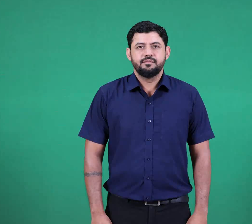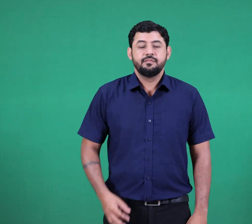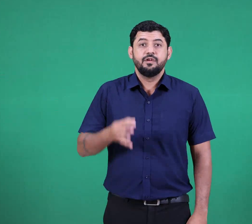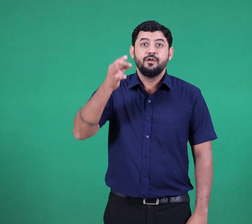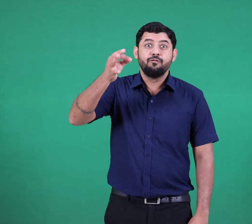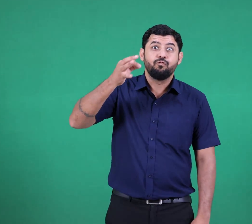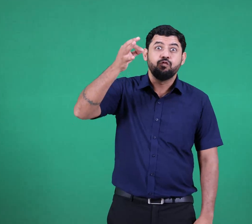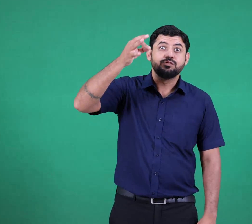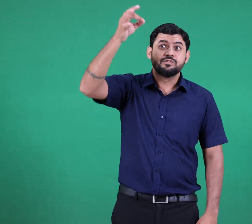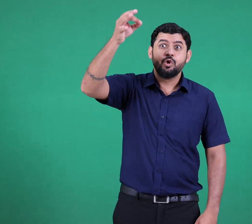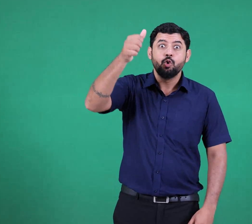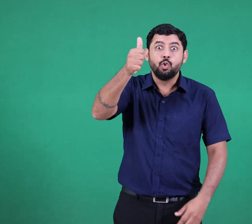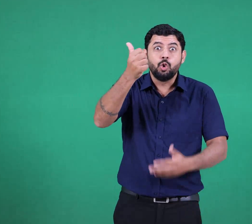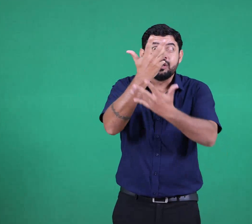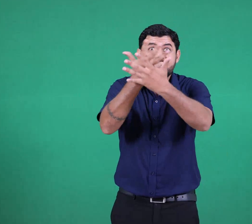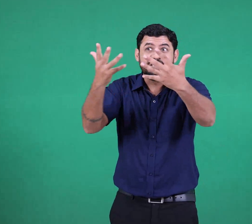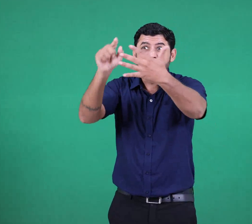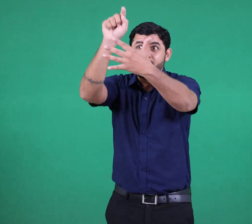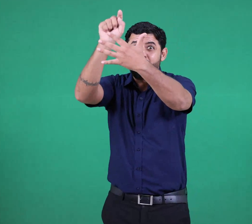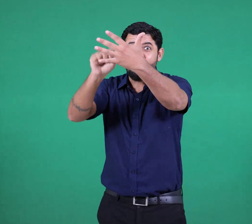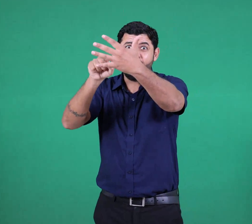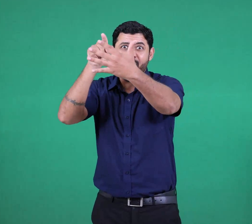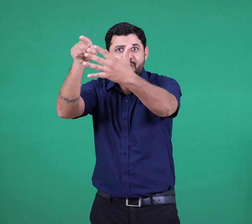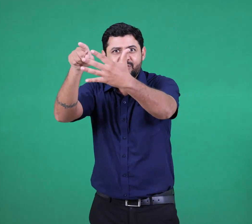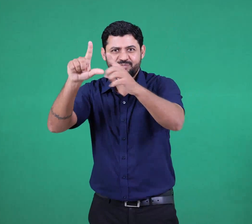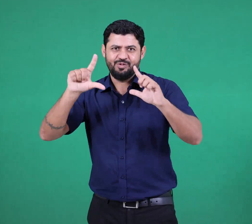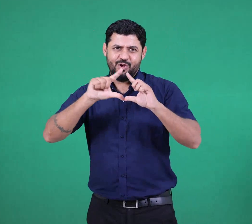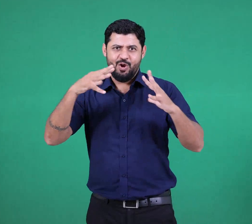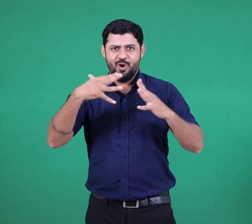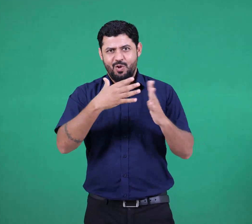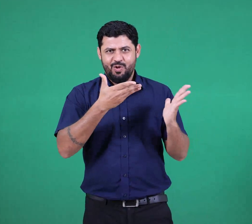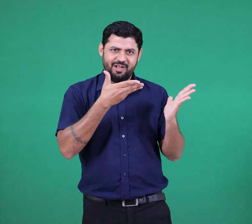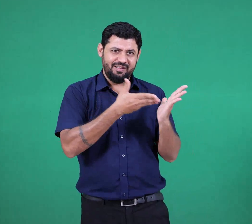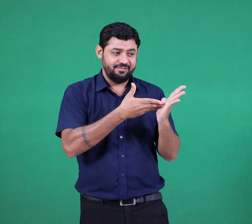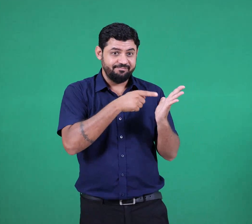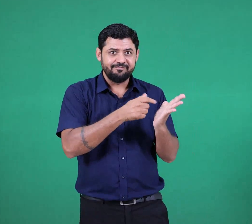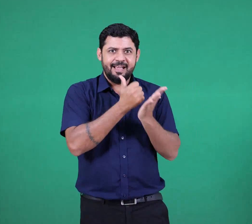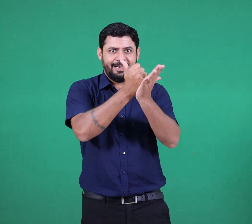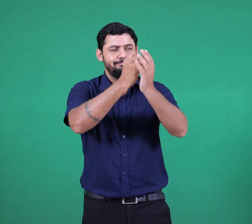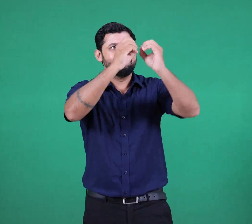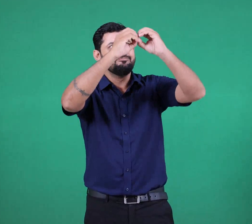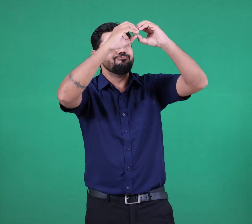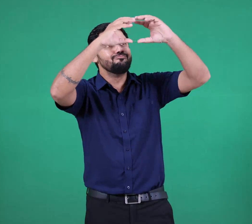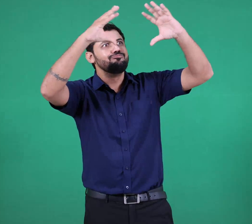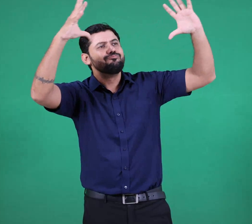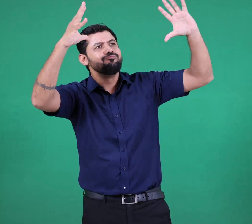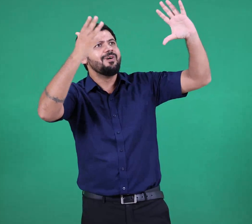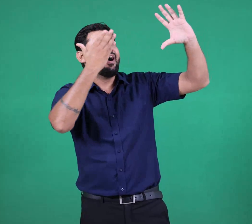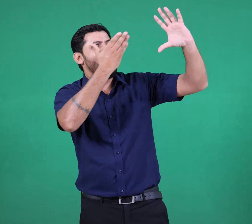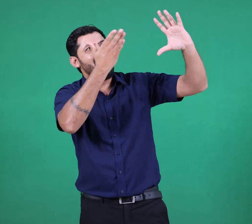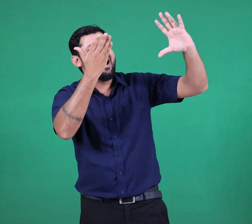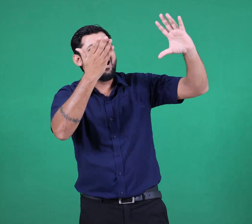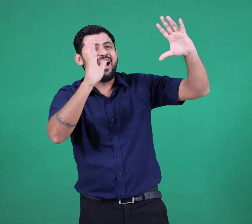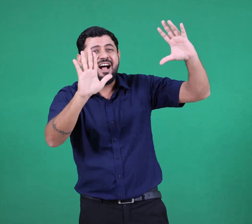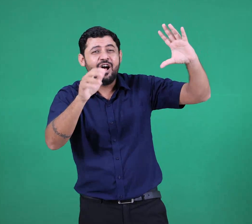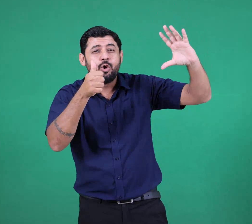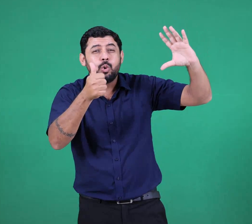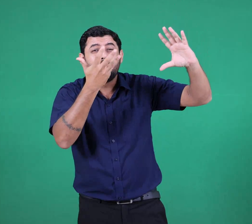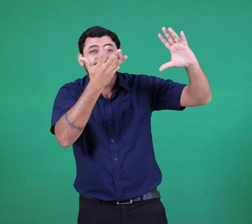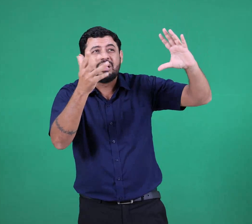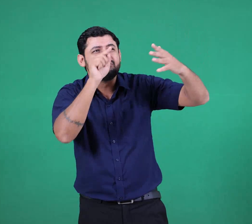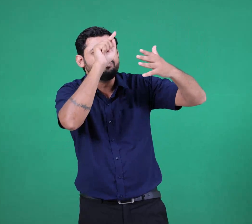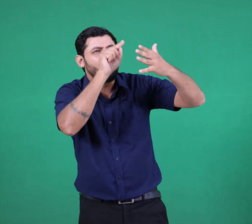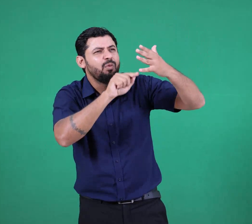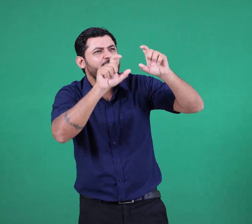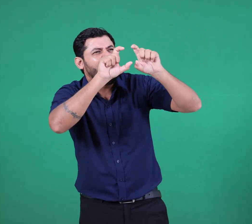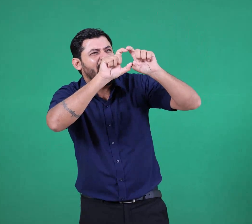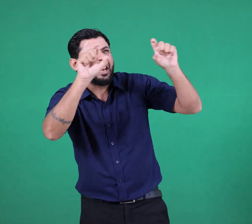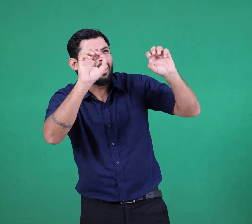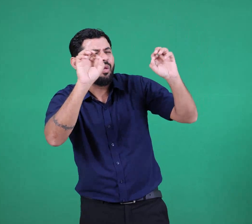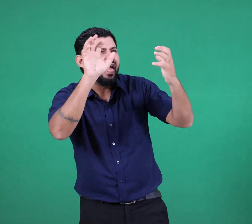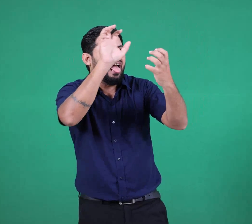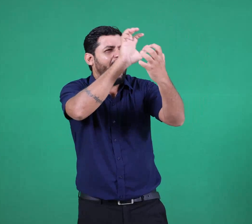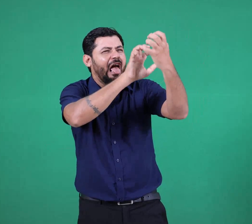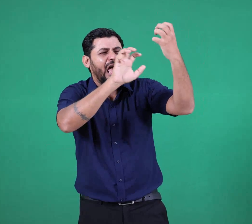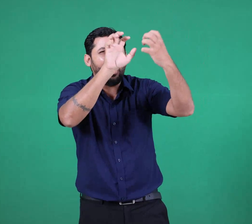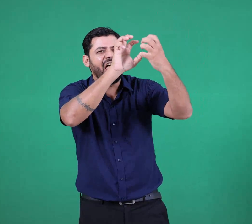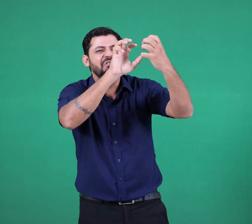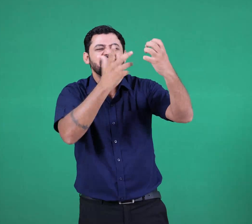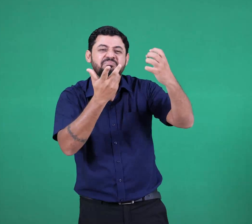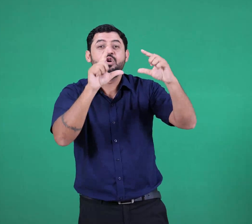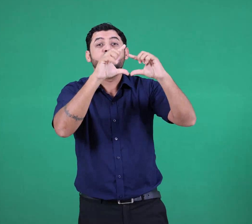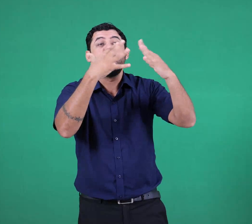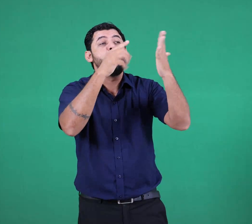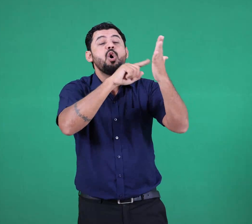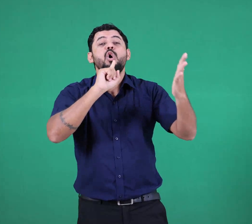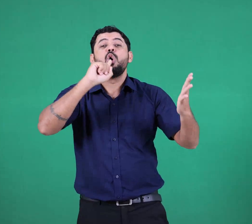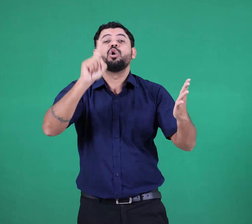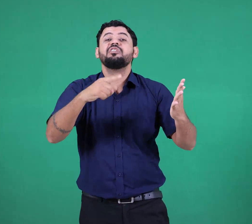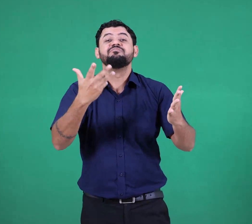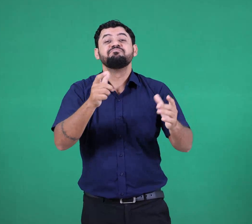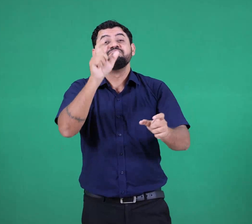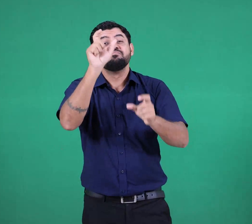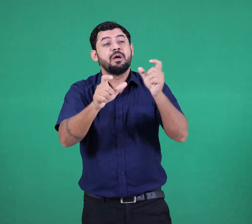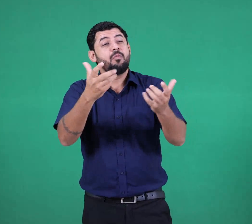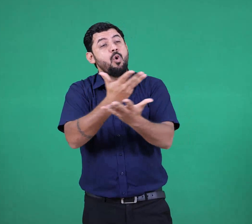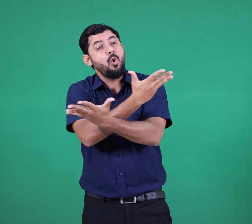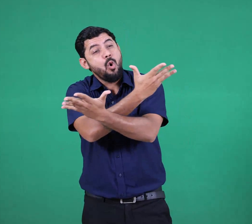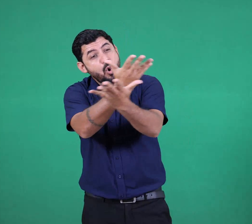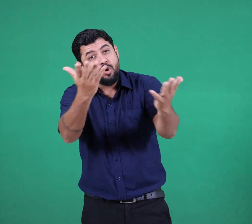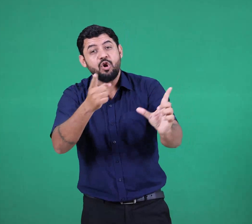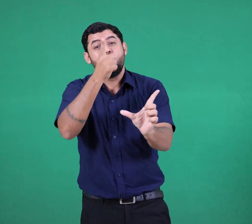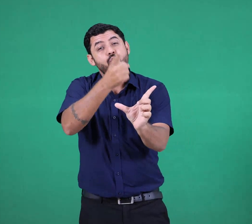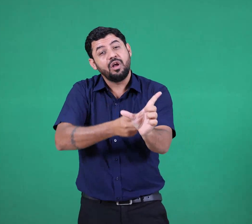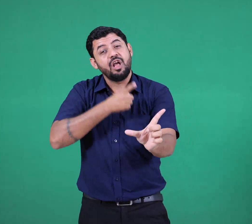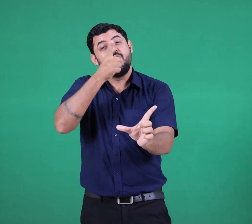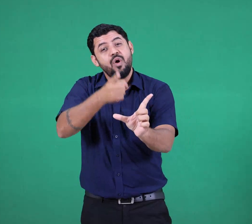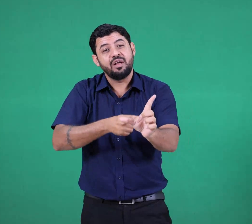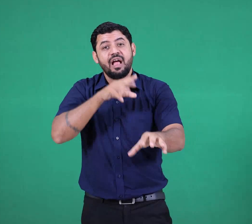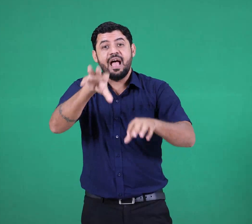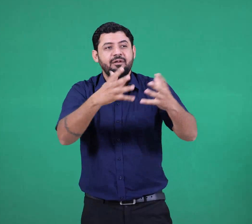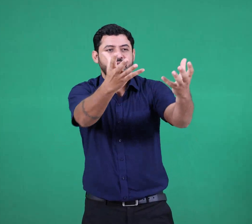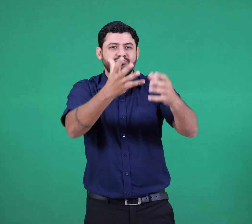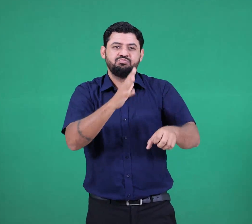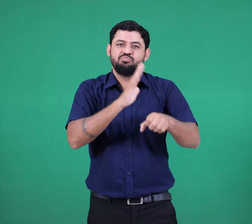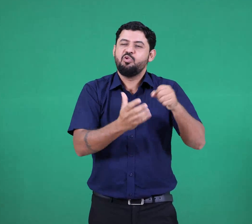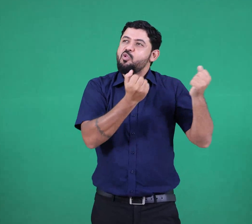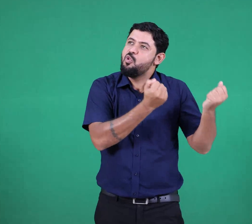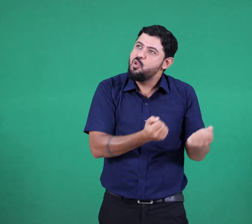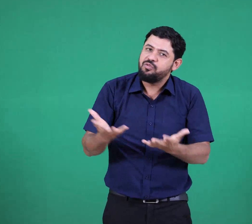For the law is only a shadow of the good things to come, not the realities themselves.